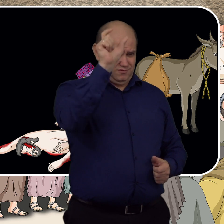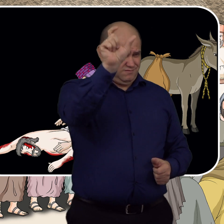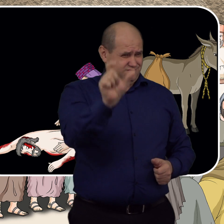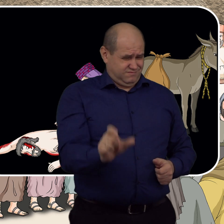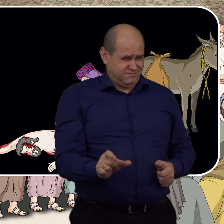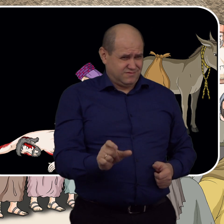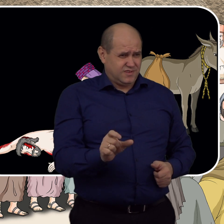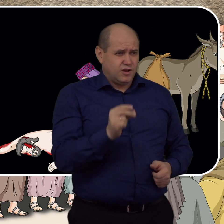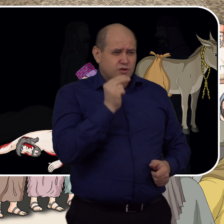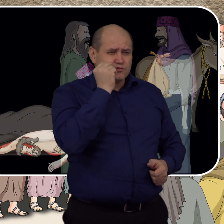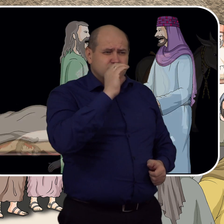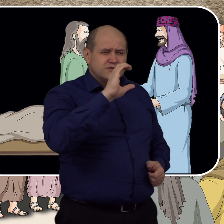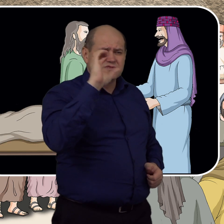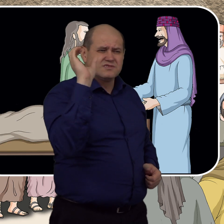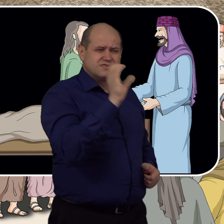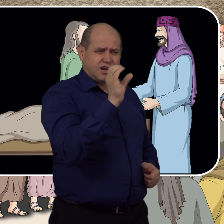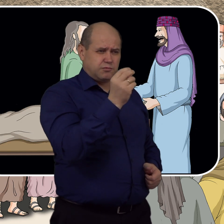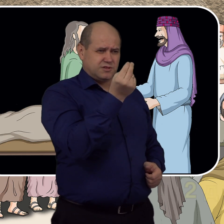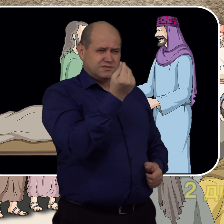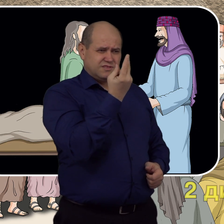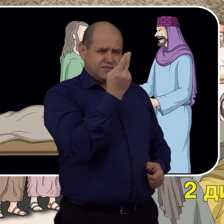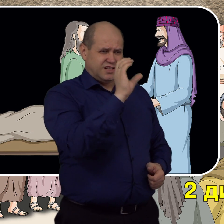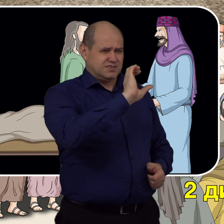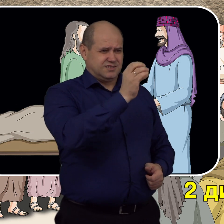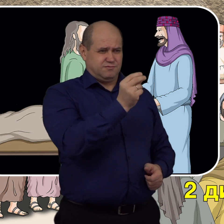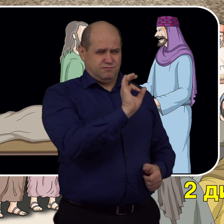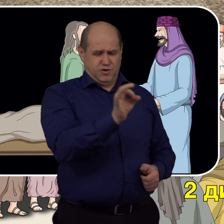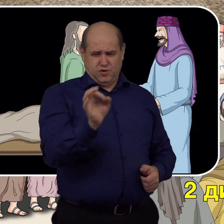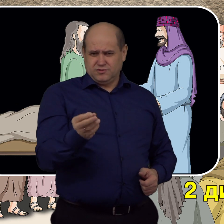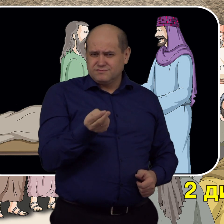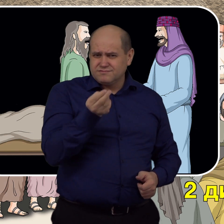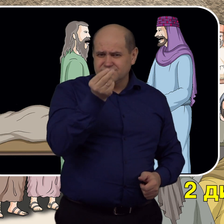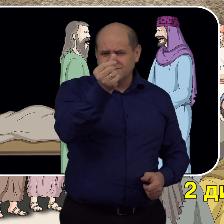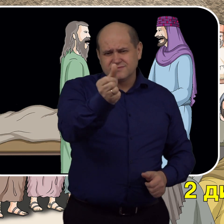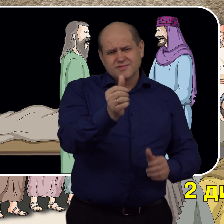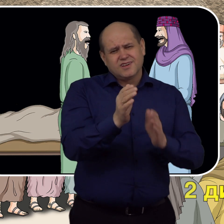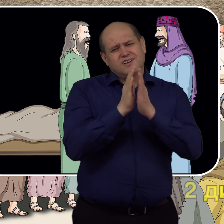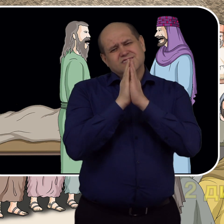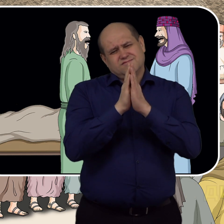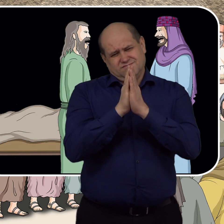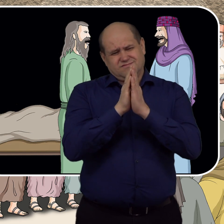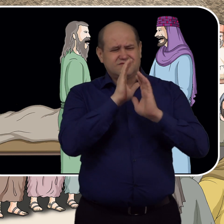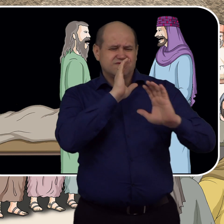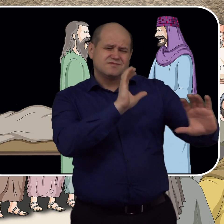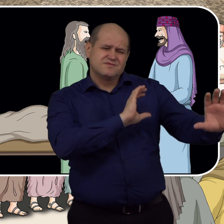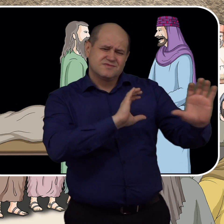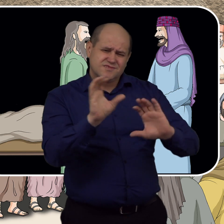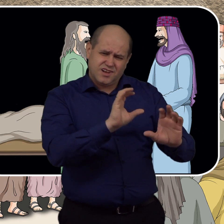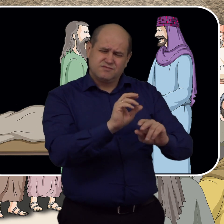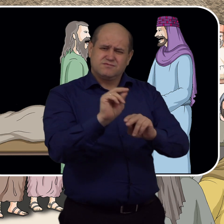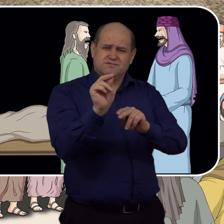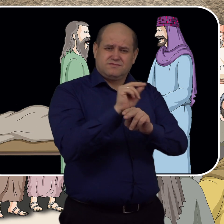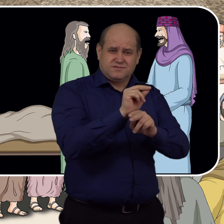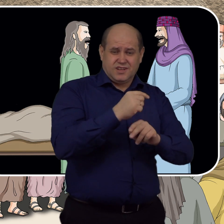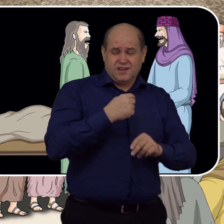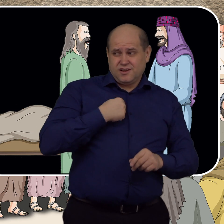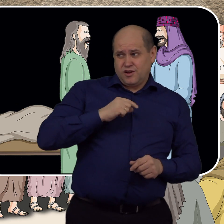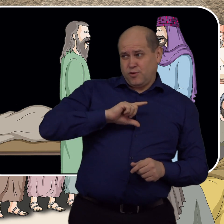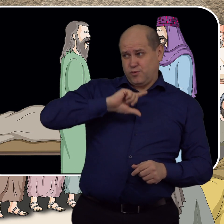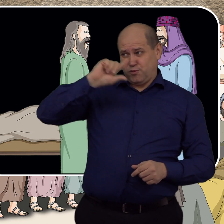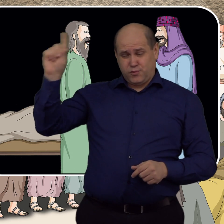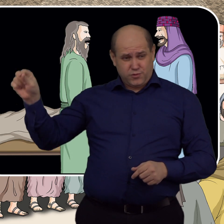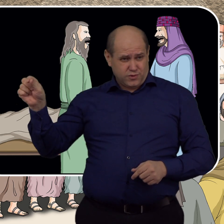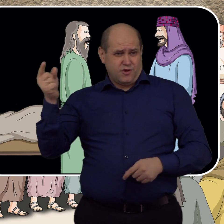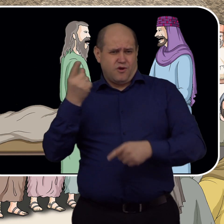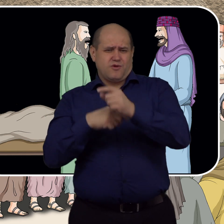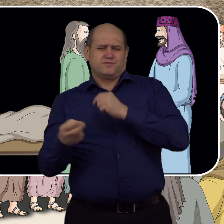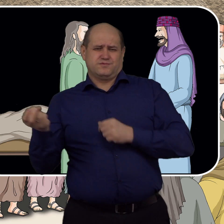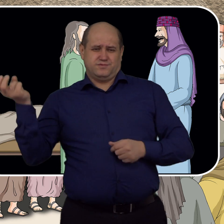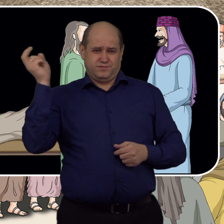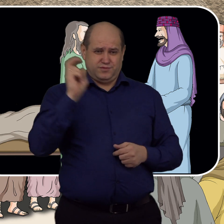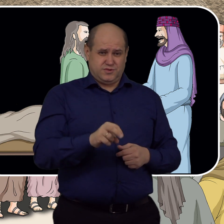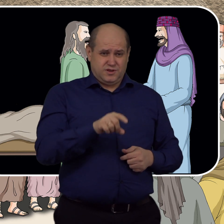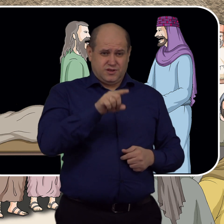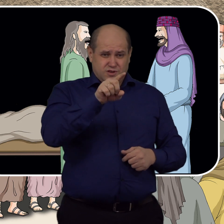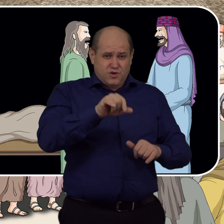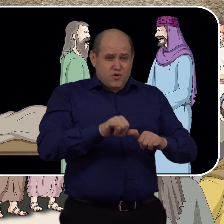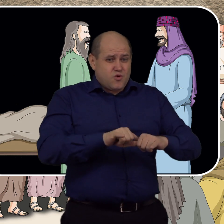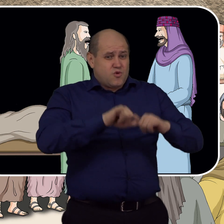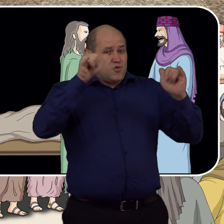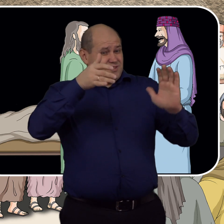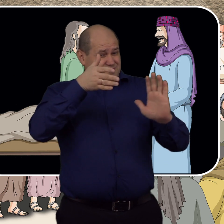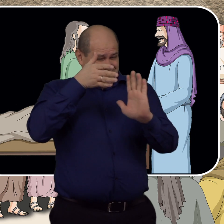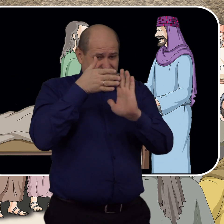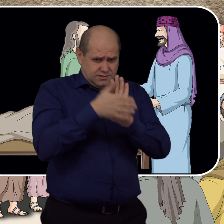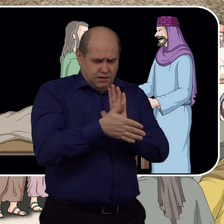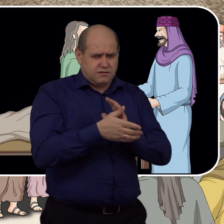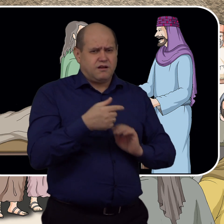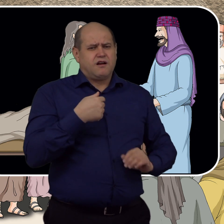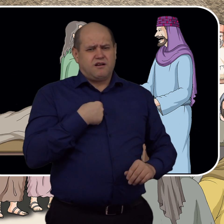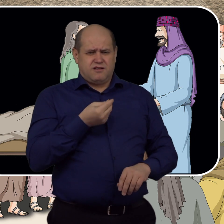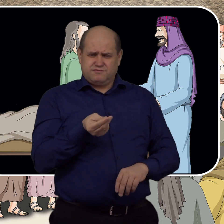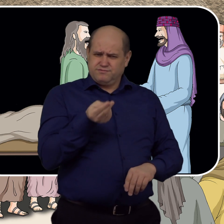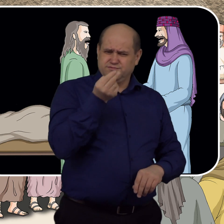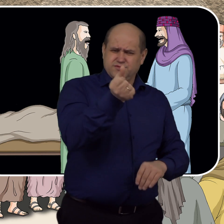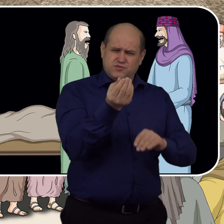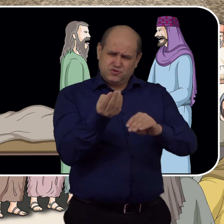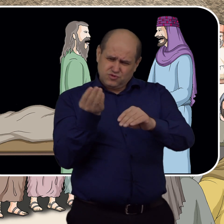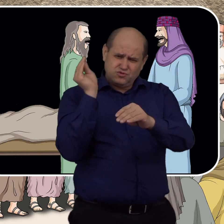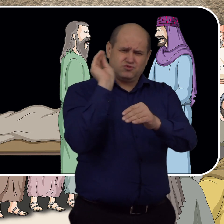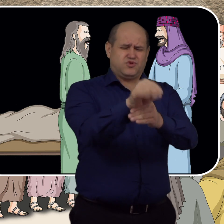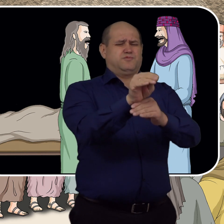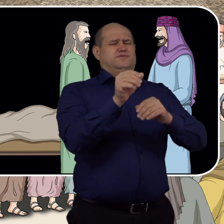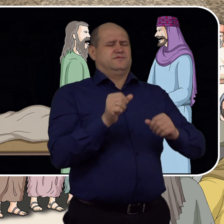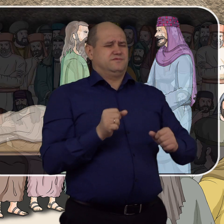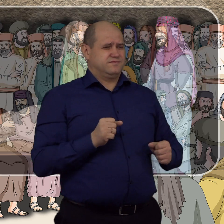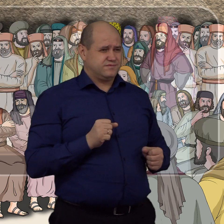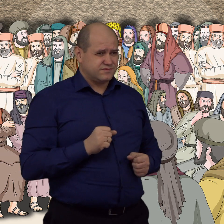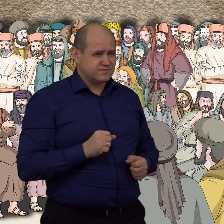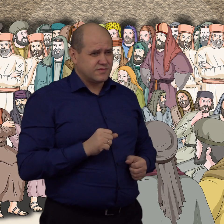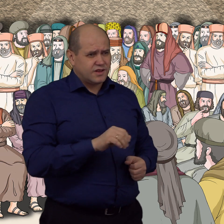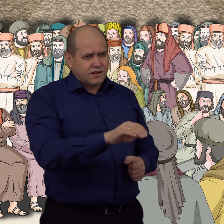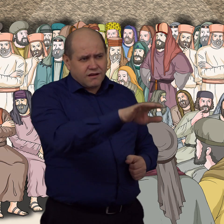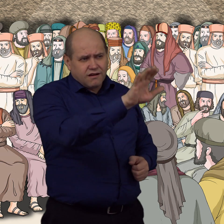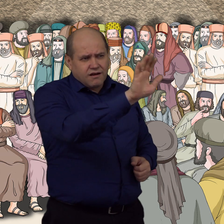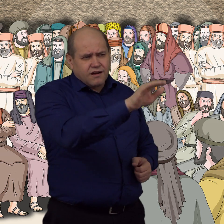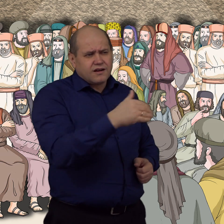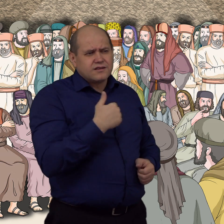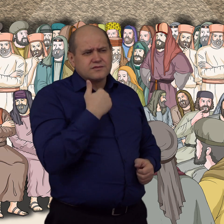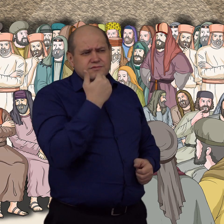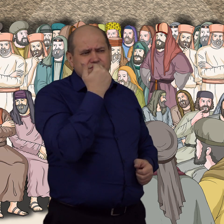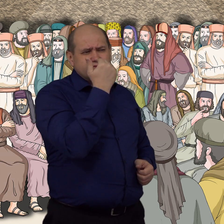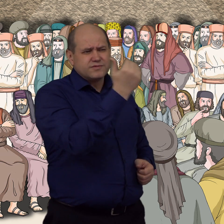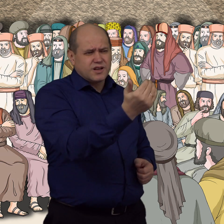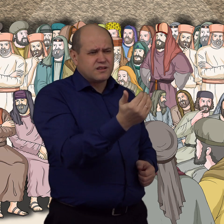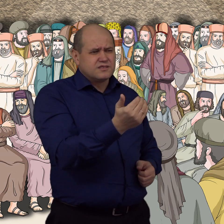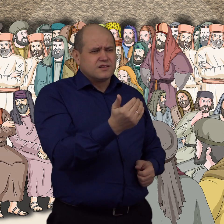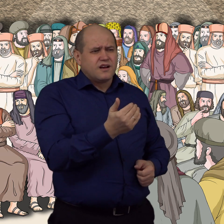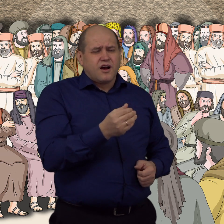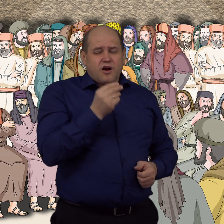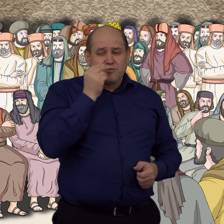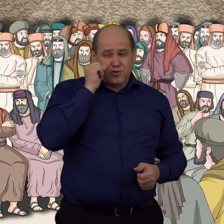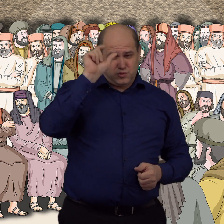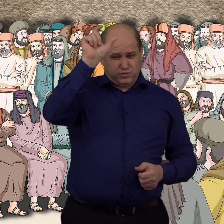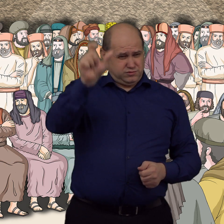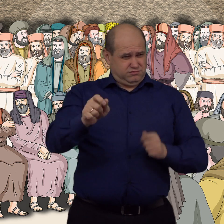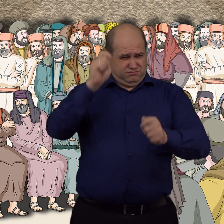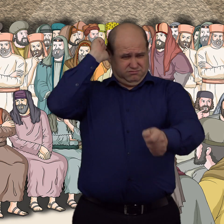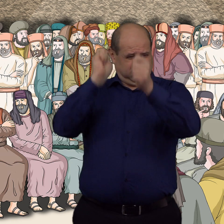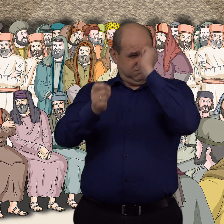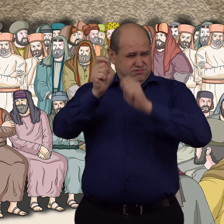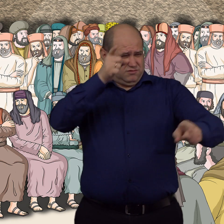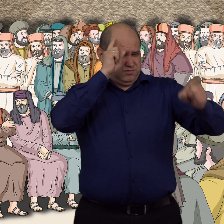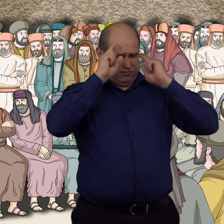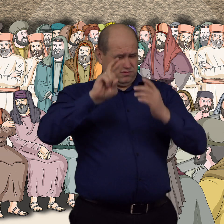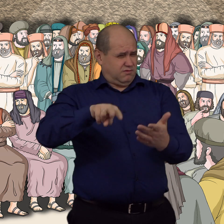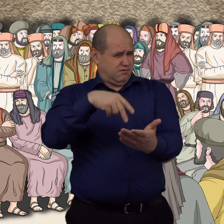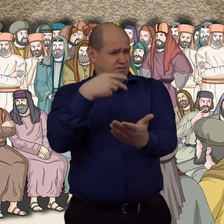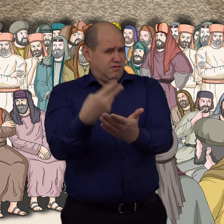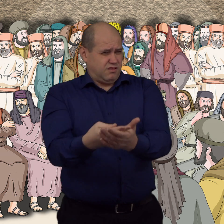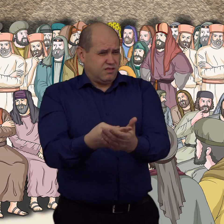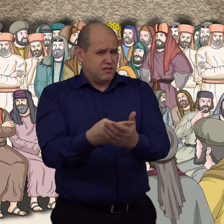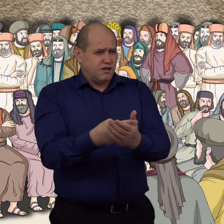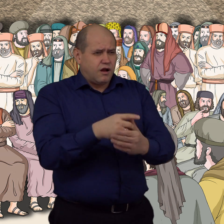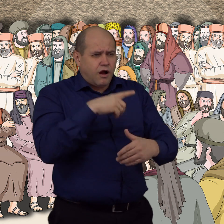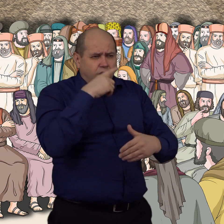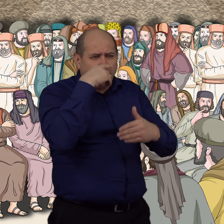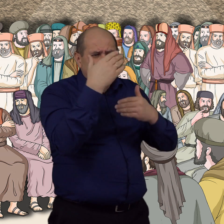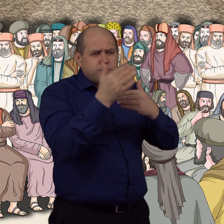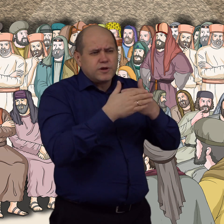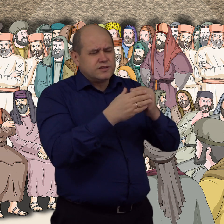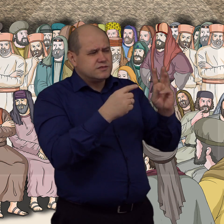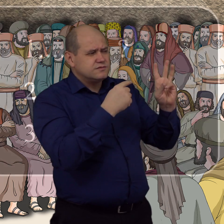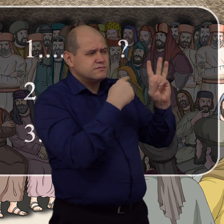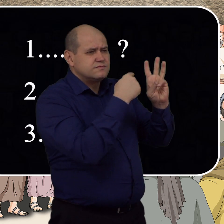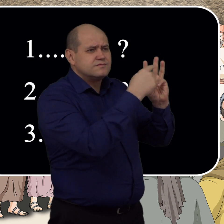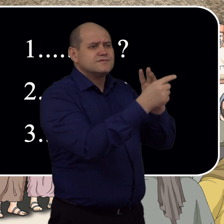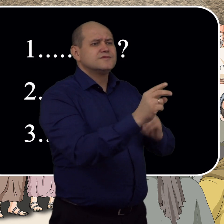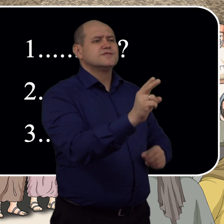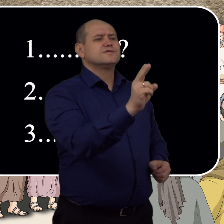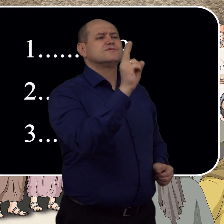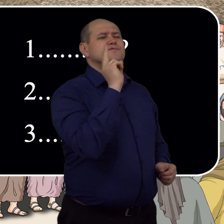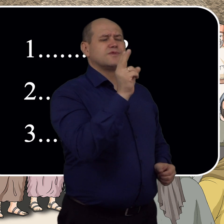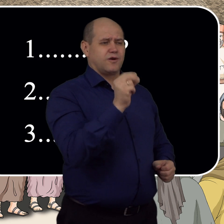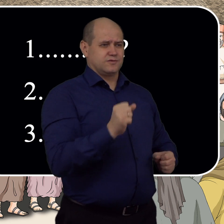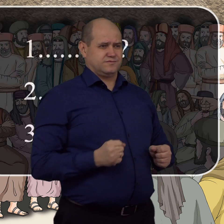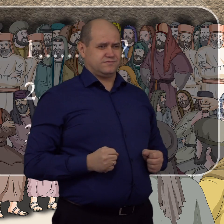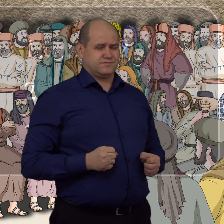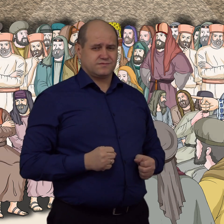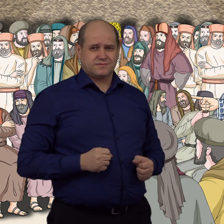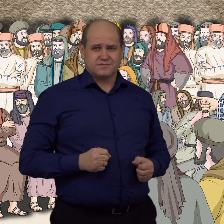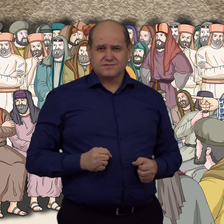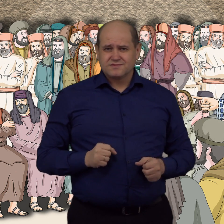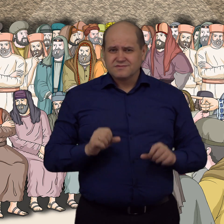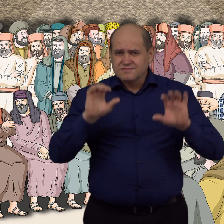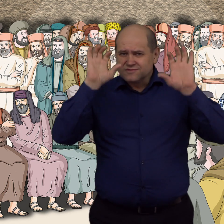The next day he took out two denarii and gave them to the innkeeper. ‘Take care of him,’ he said, ‘and on my return I will repay you for any additional expense.’